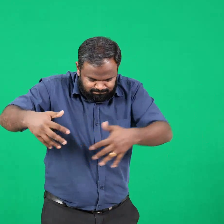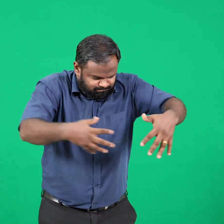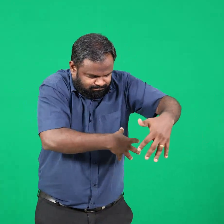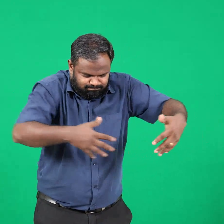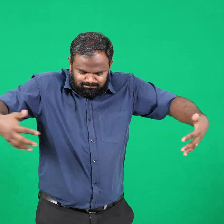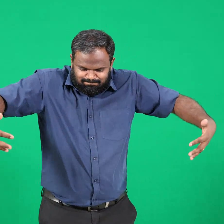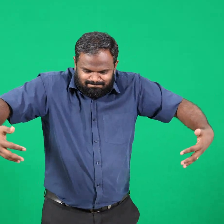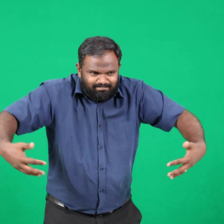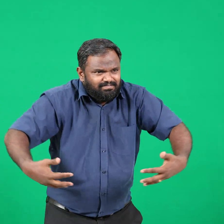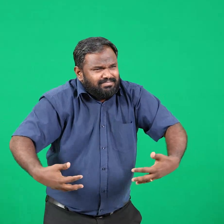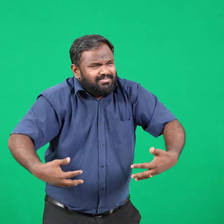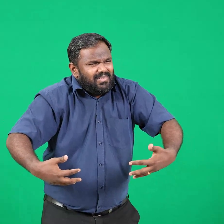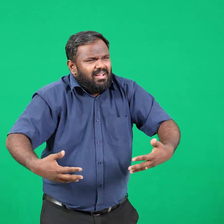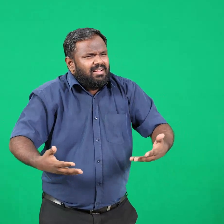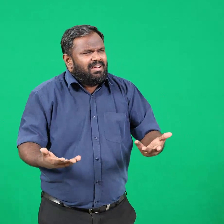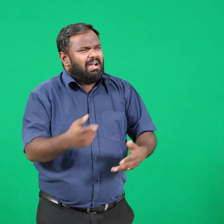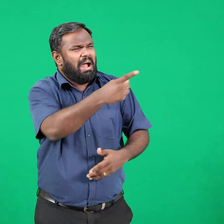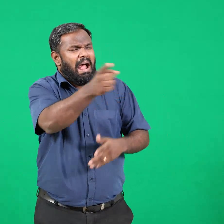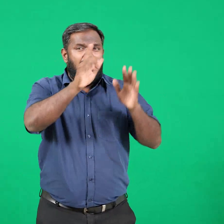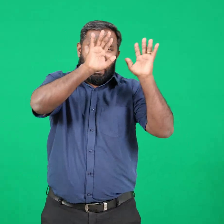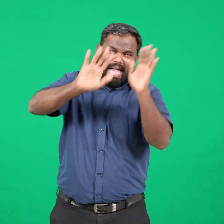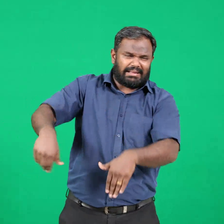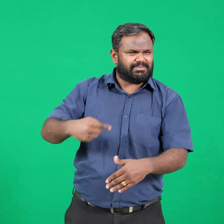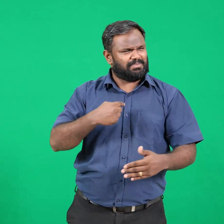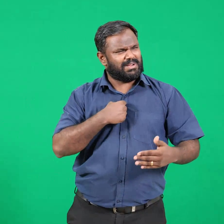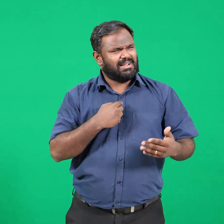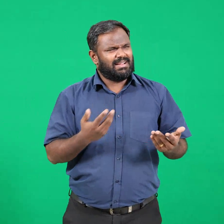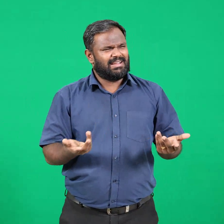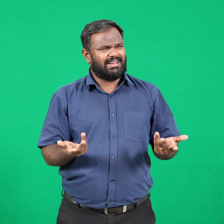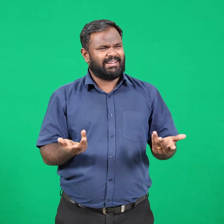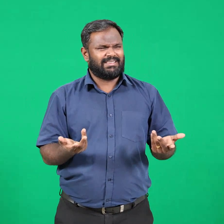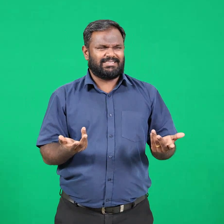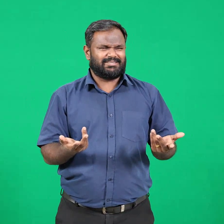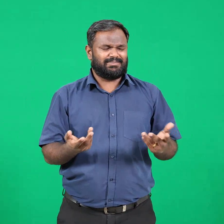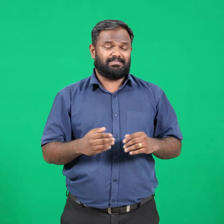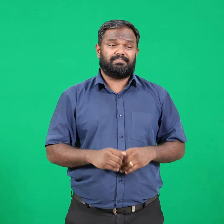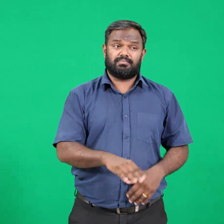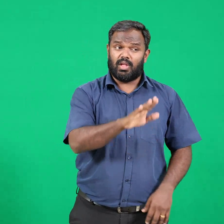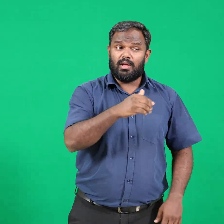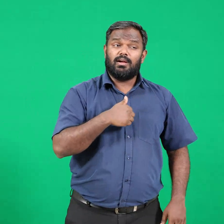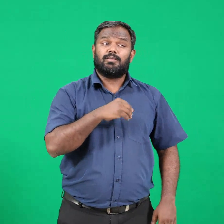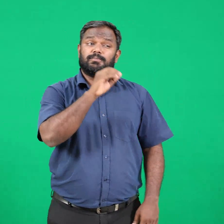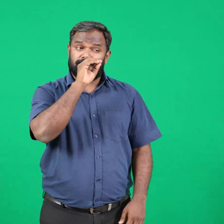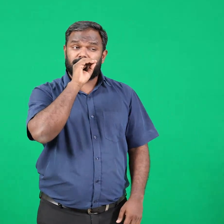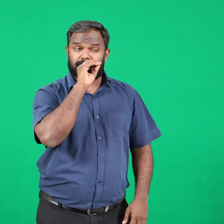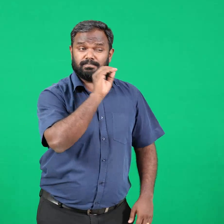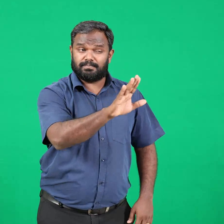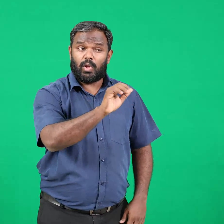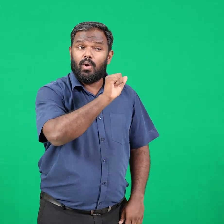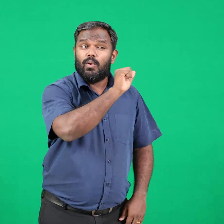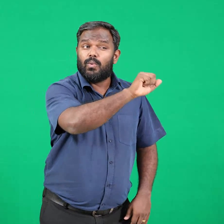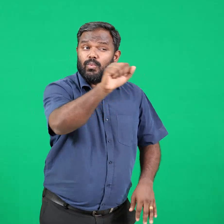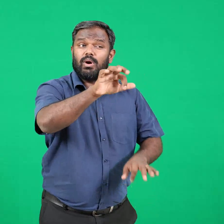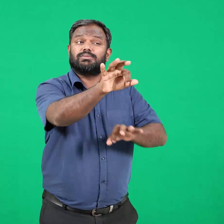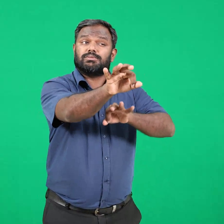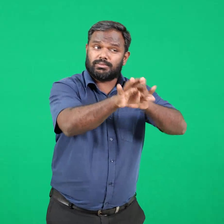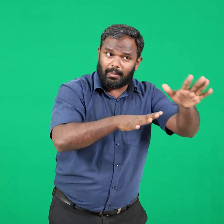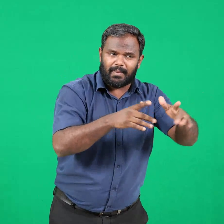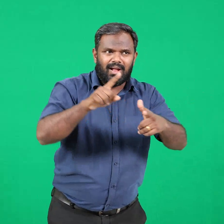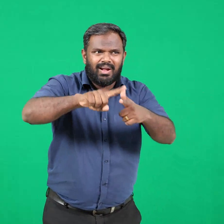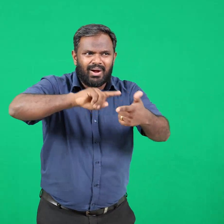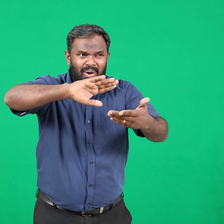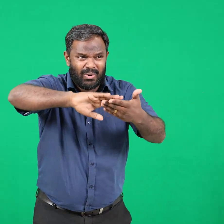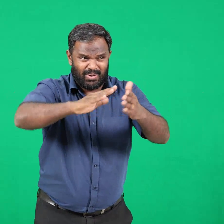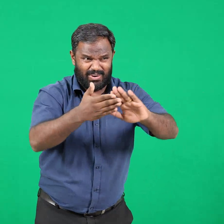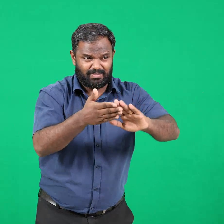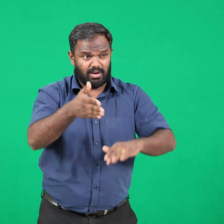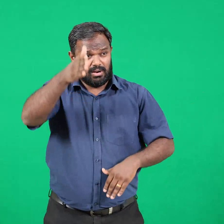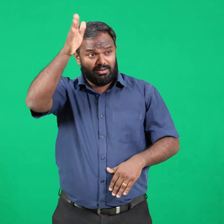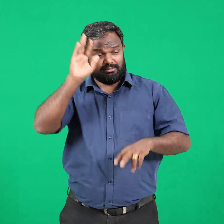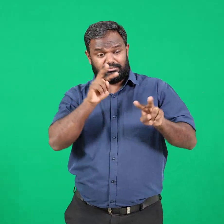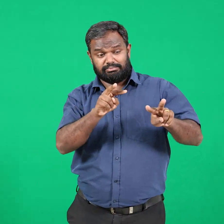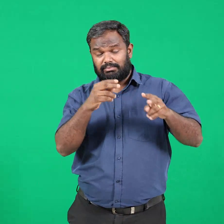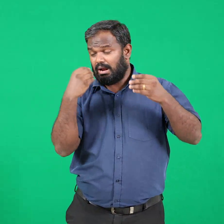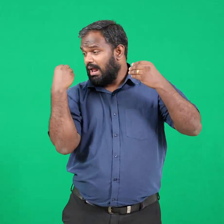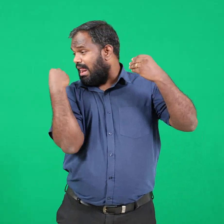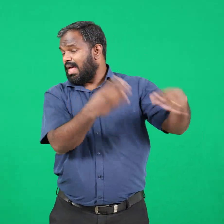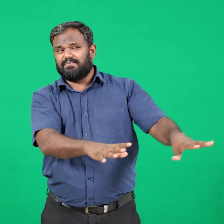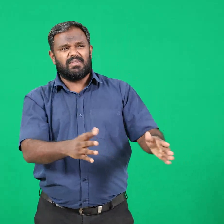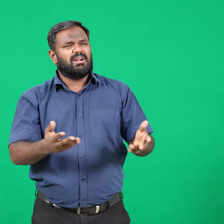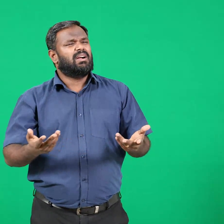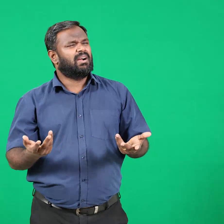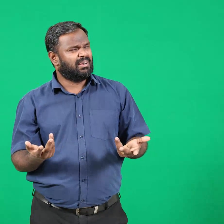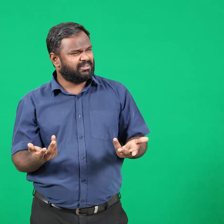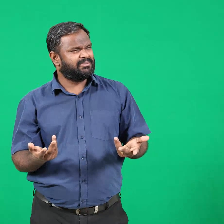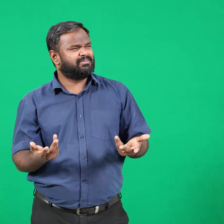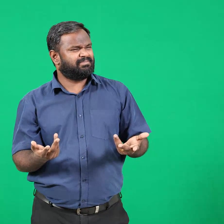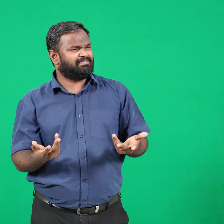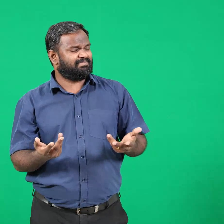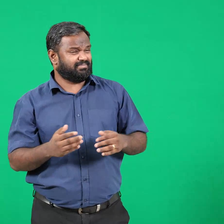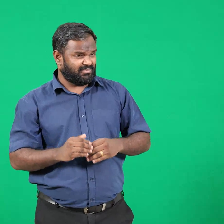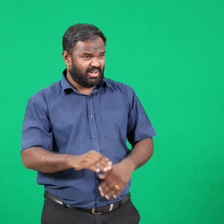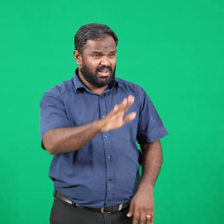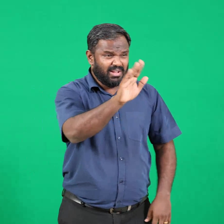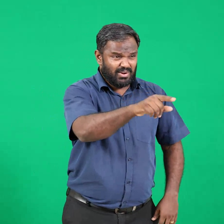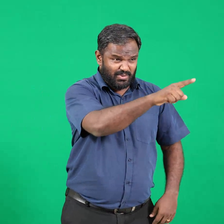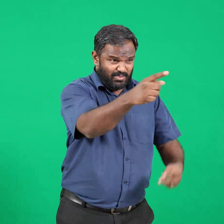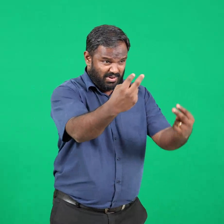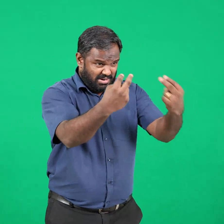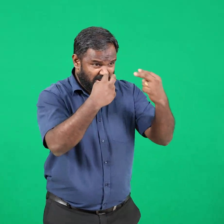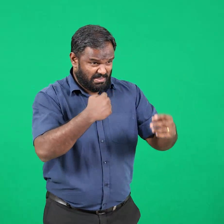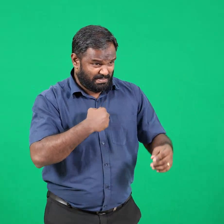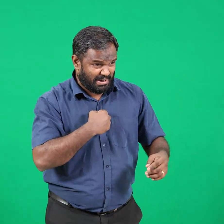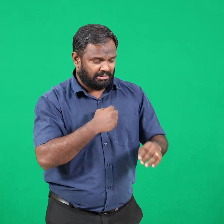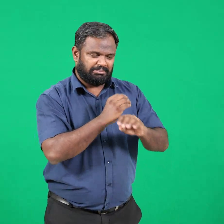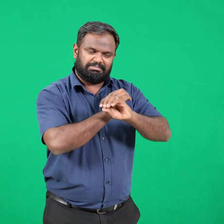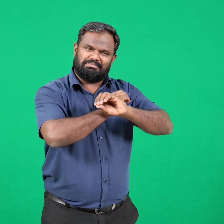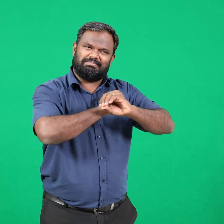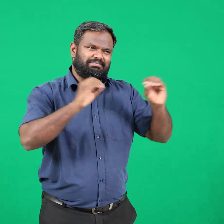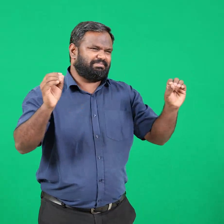Look, your house is left to you desolate.